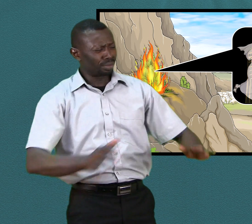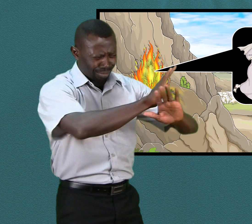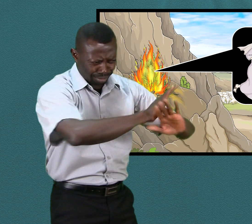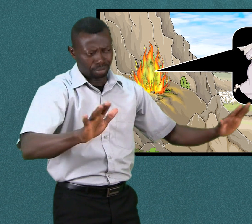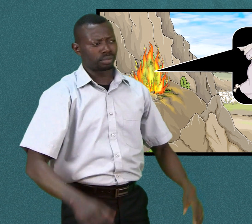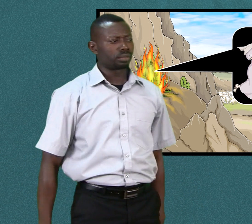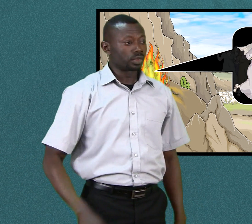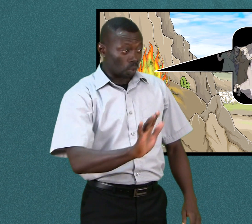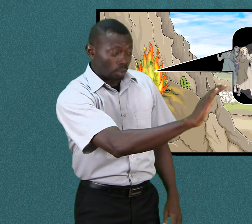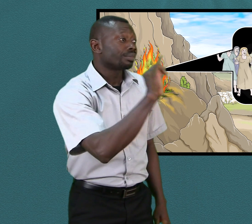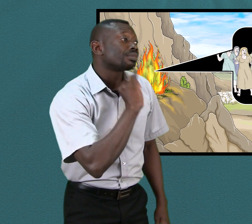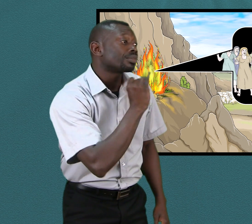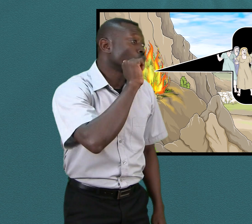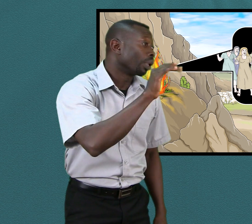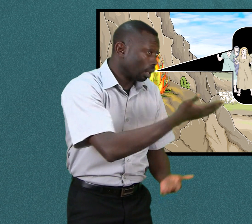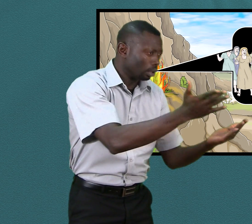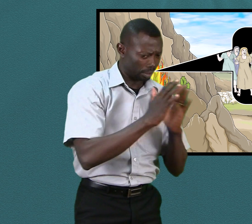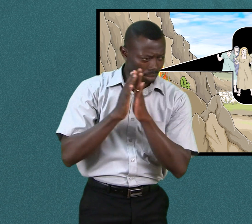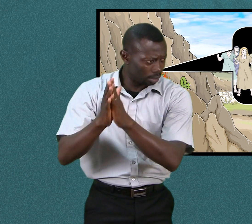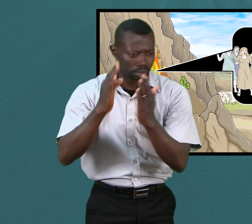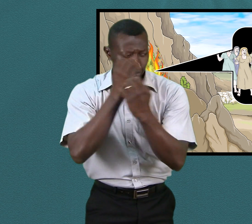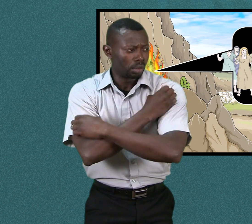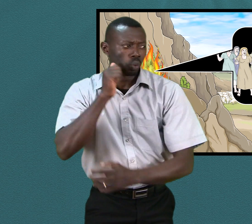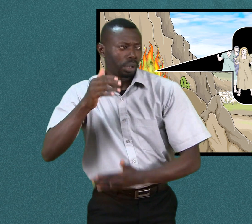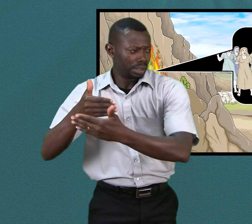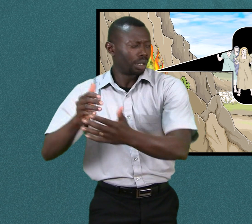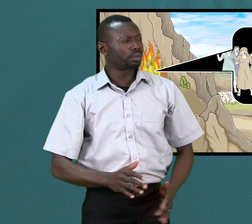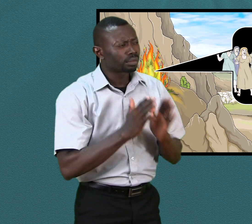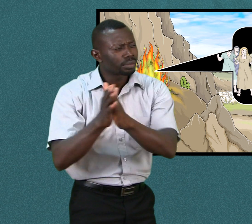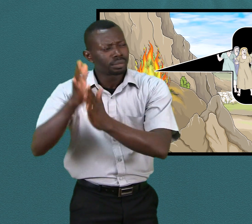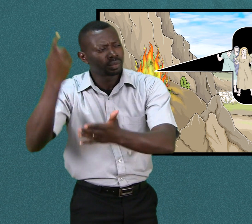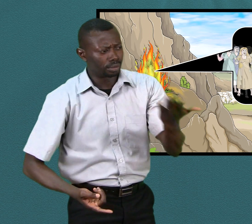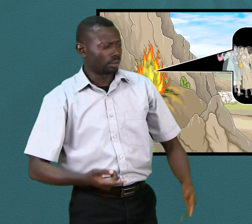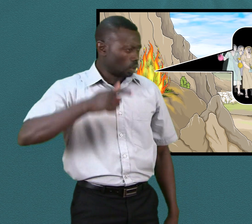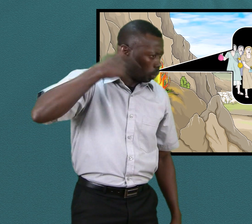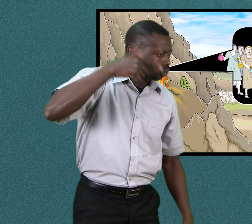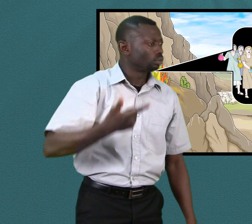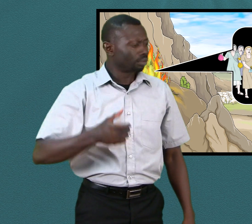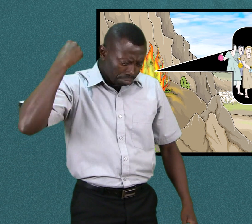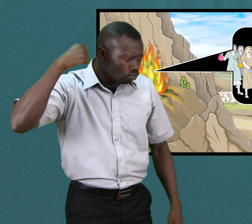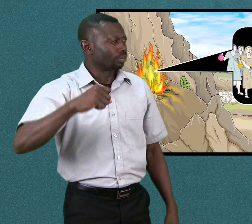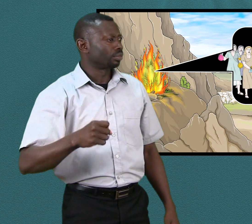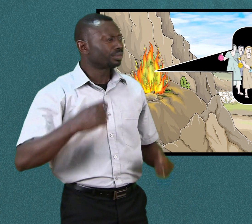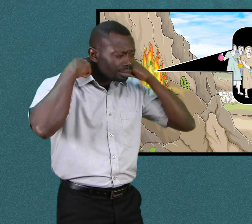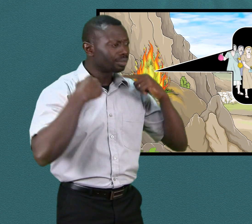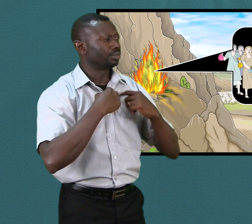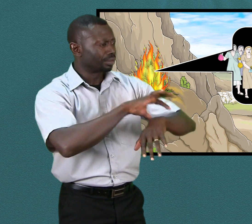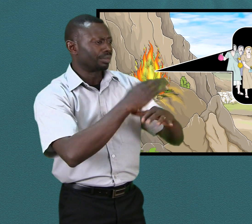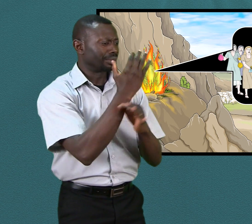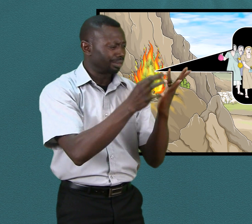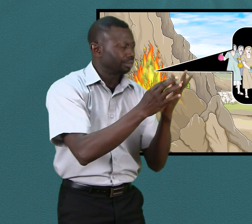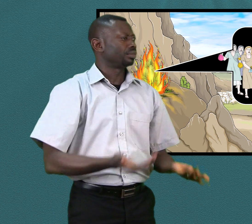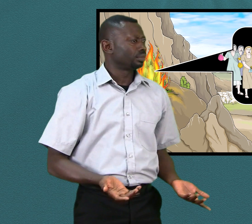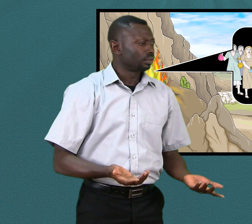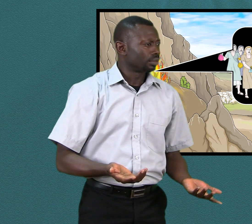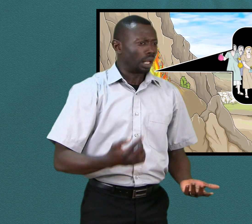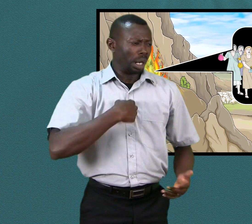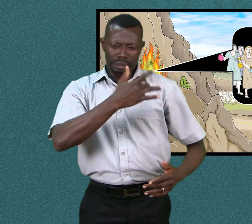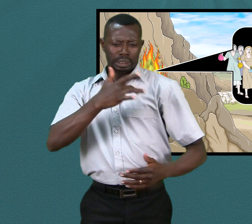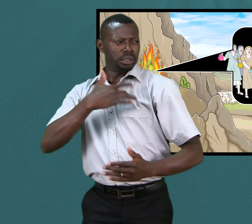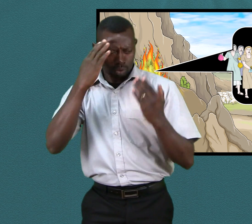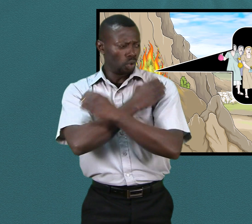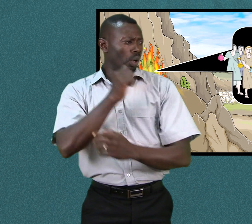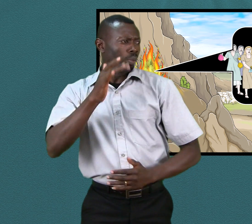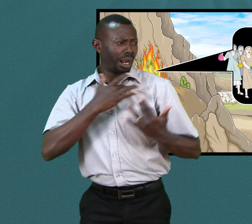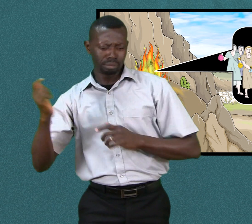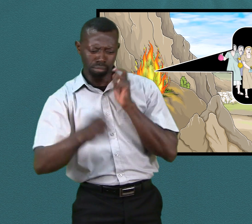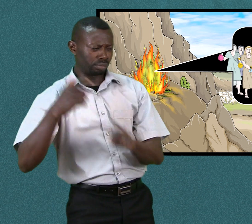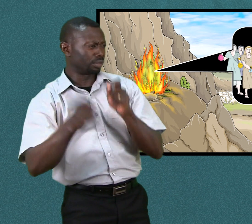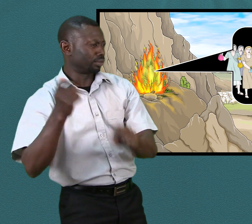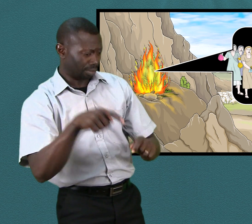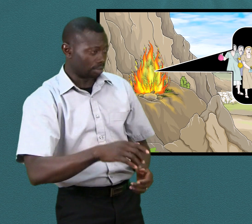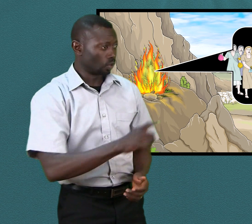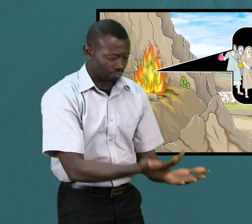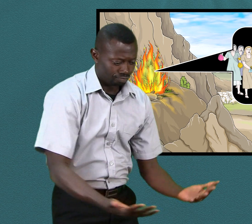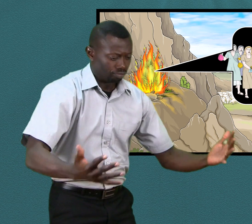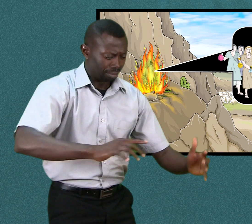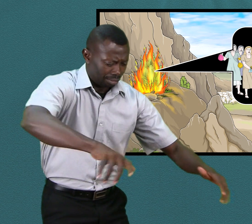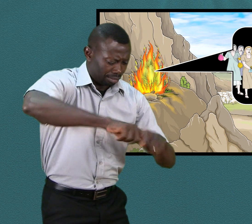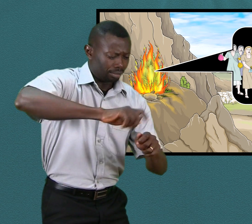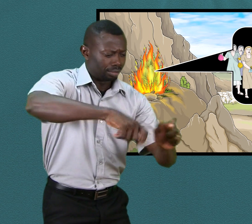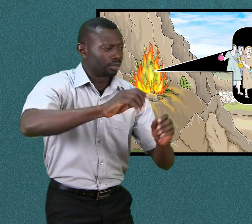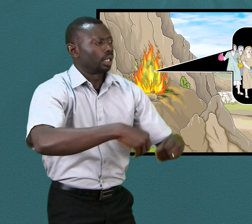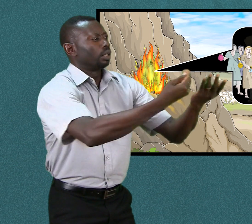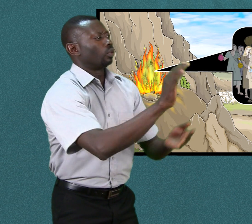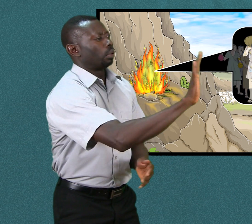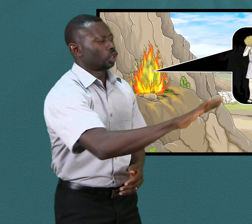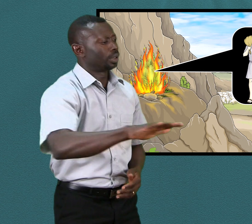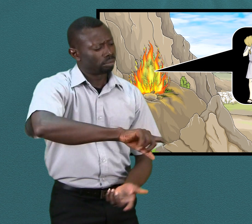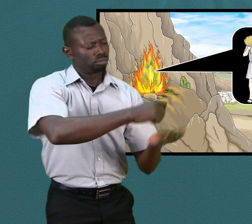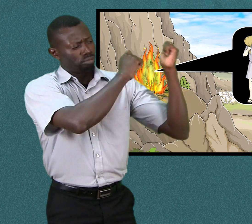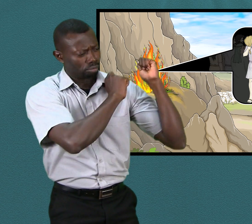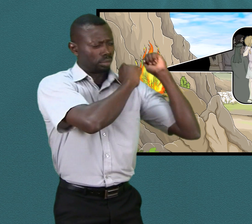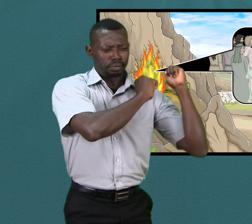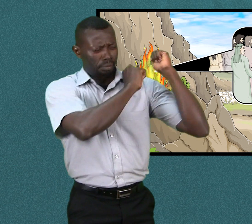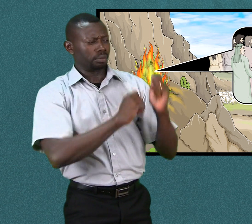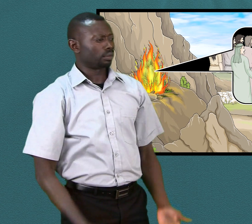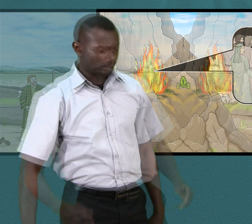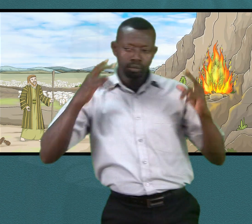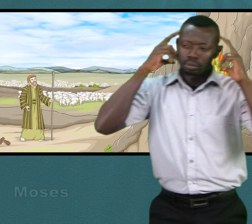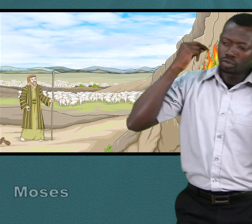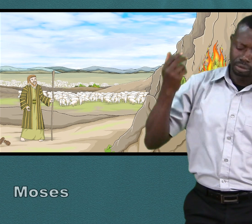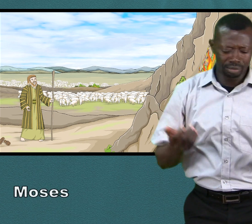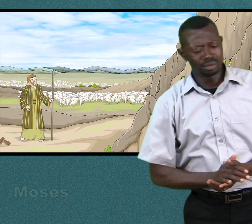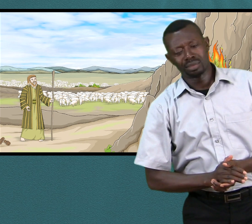Every woman shall ask her neighbor and any woman staying in her house for silver and gold jewelry and clothing, and you will put them on your sons and daughters. So you will plunder the Egyptians.”